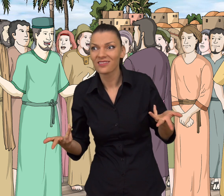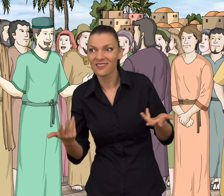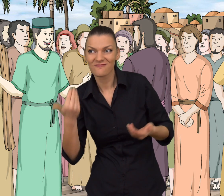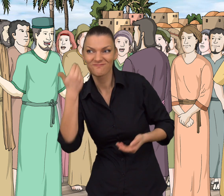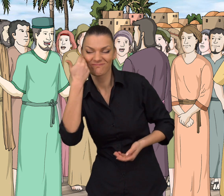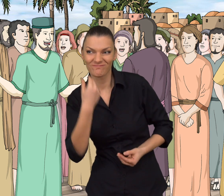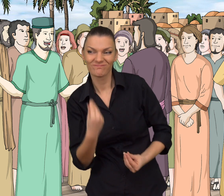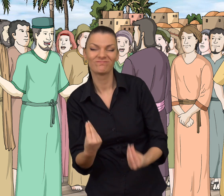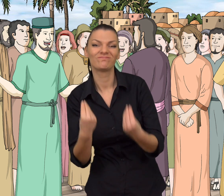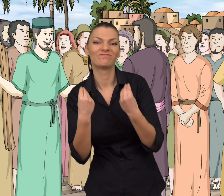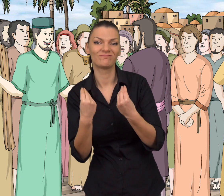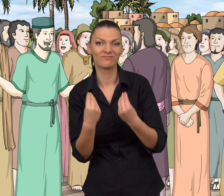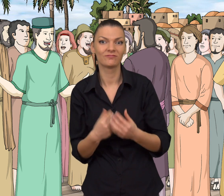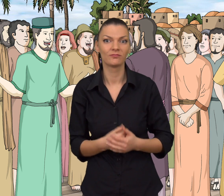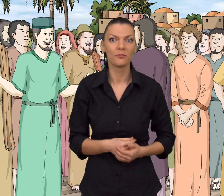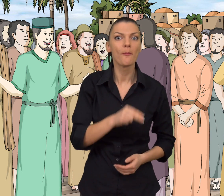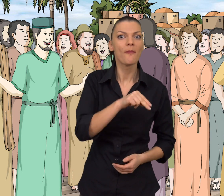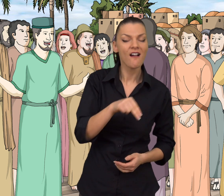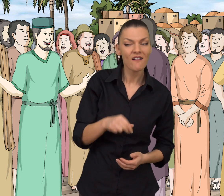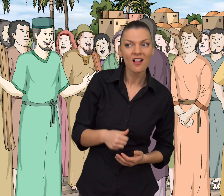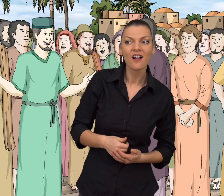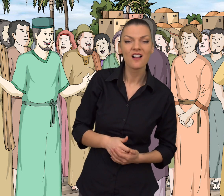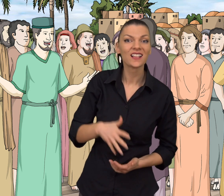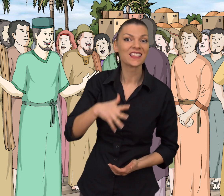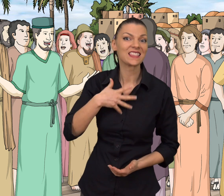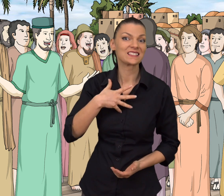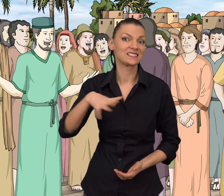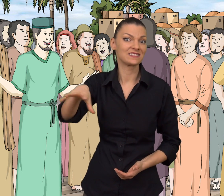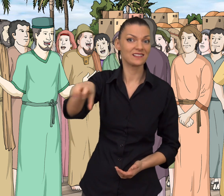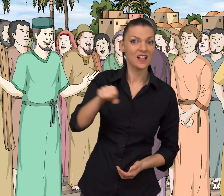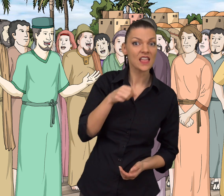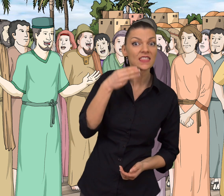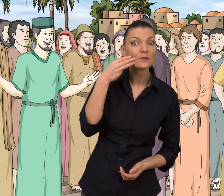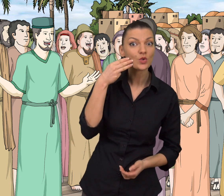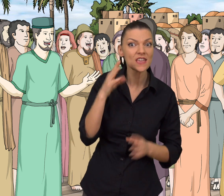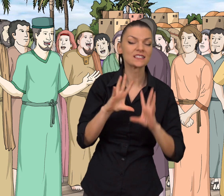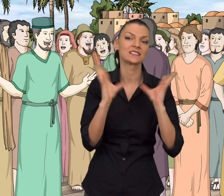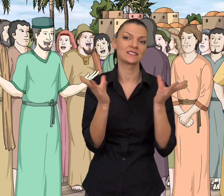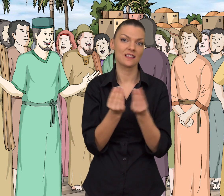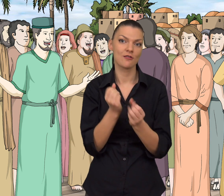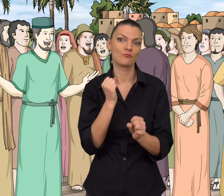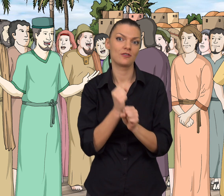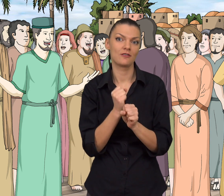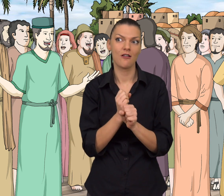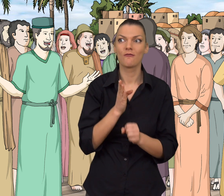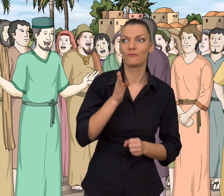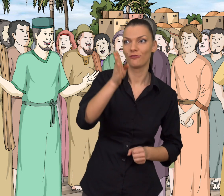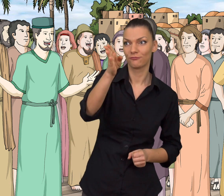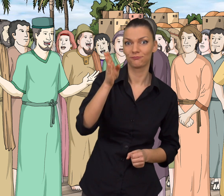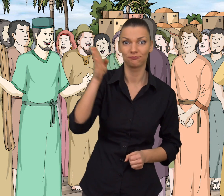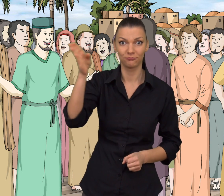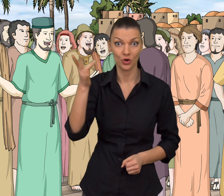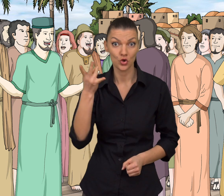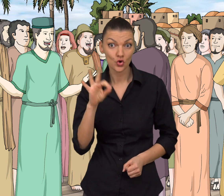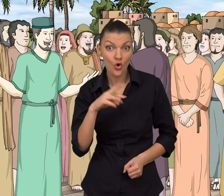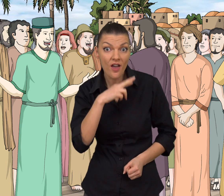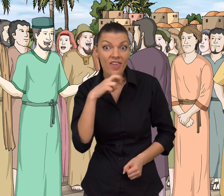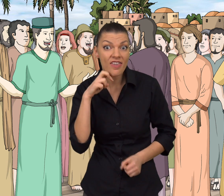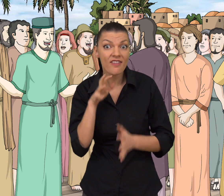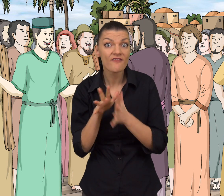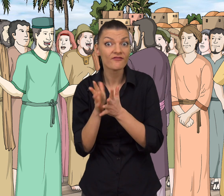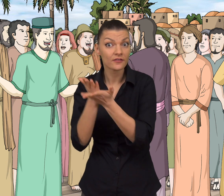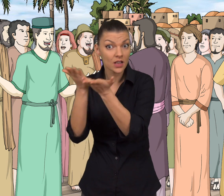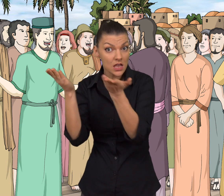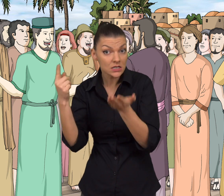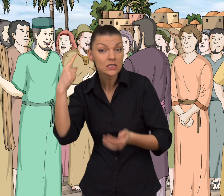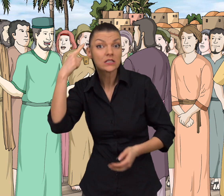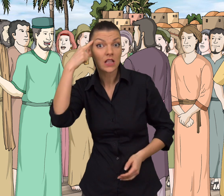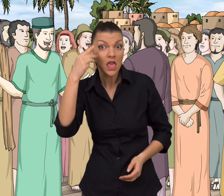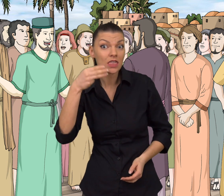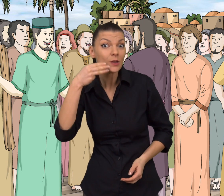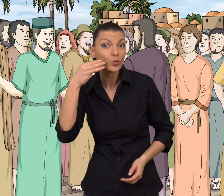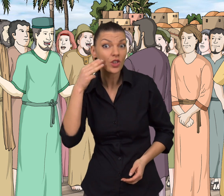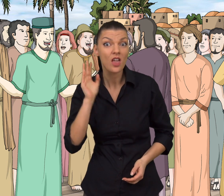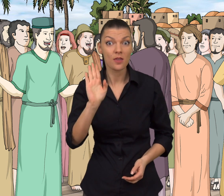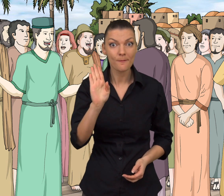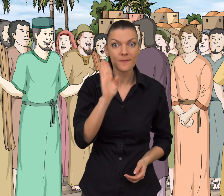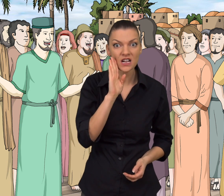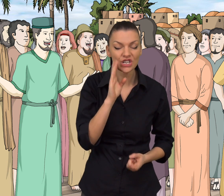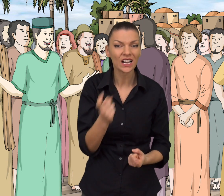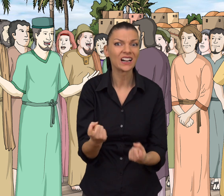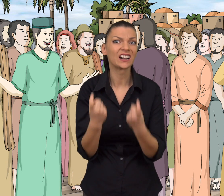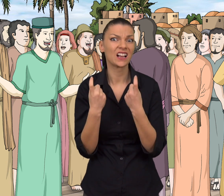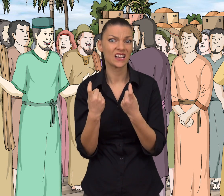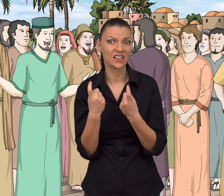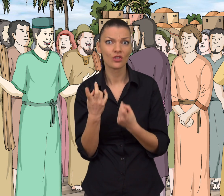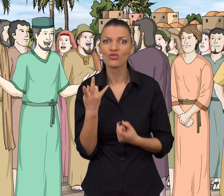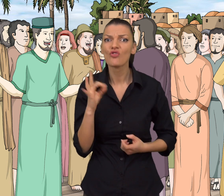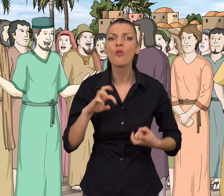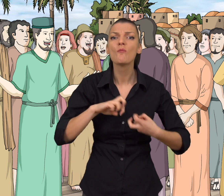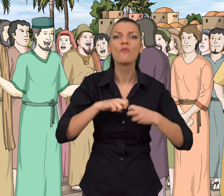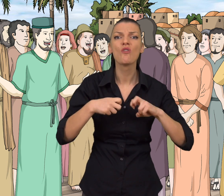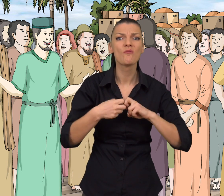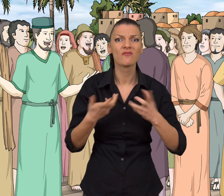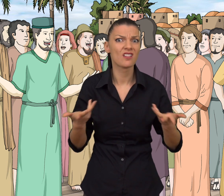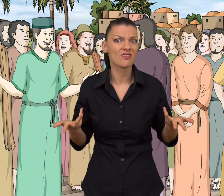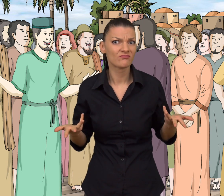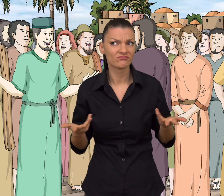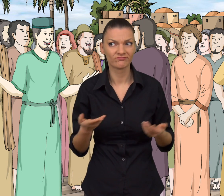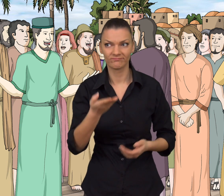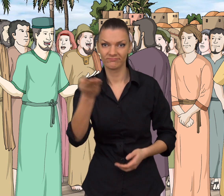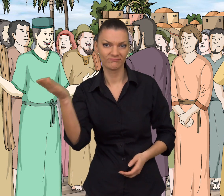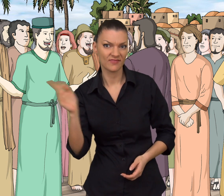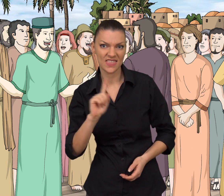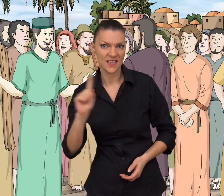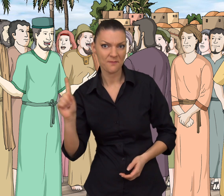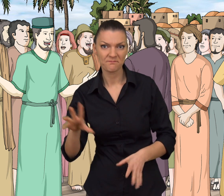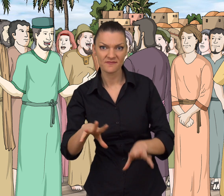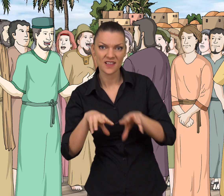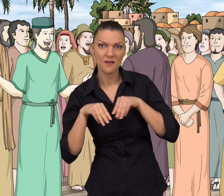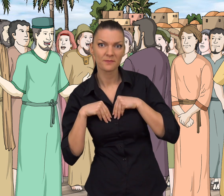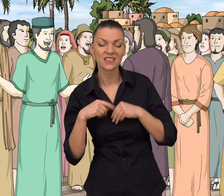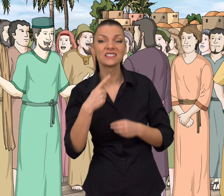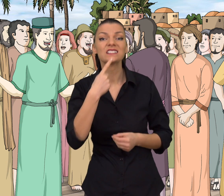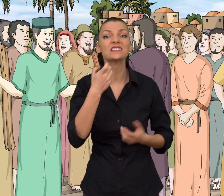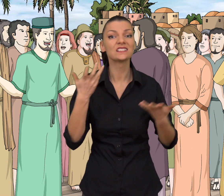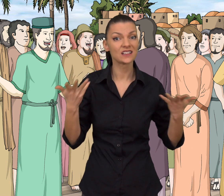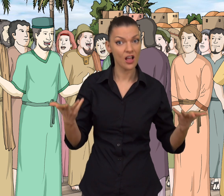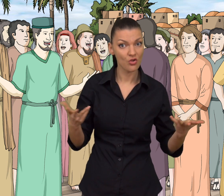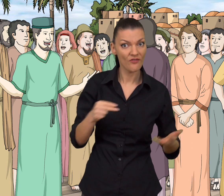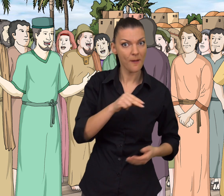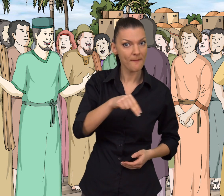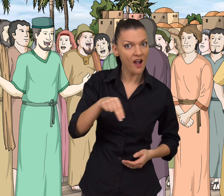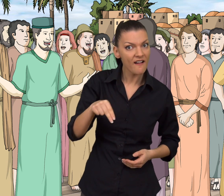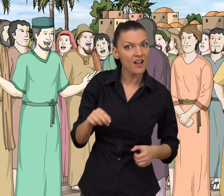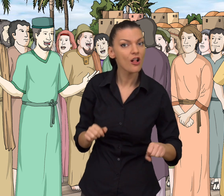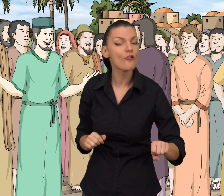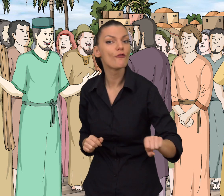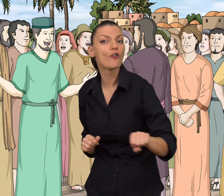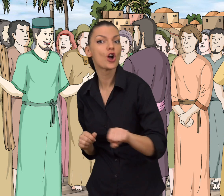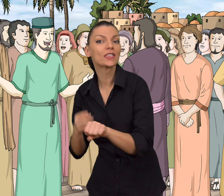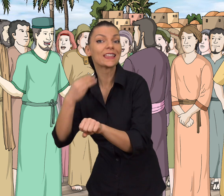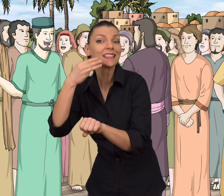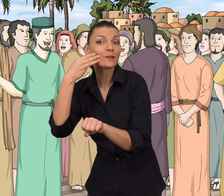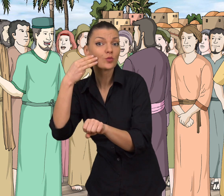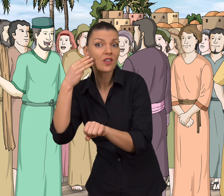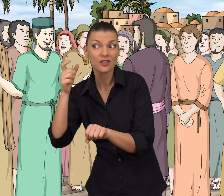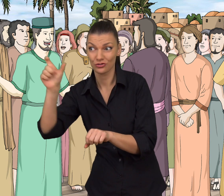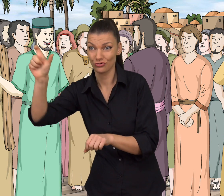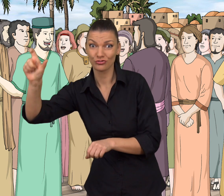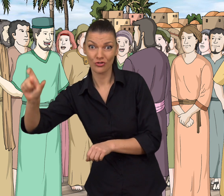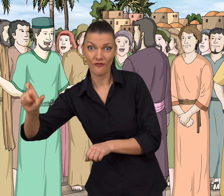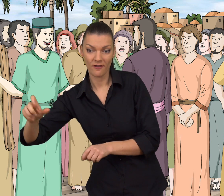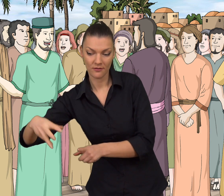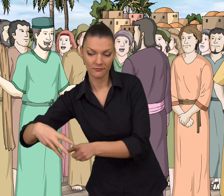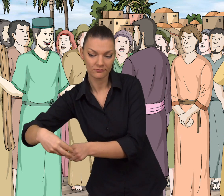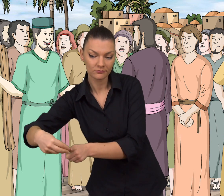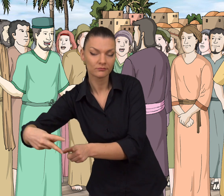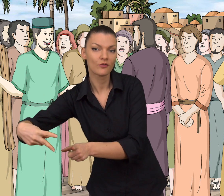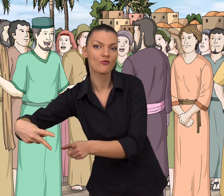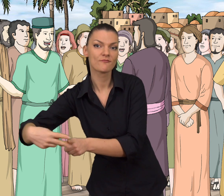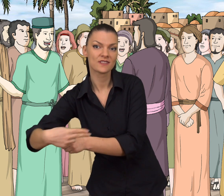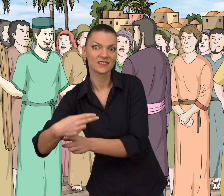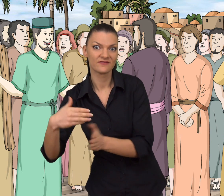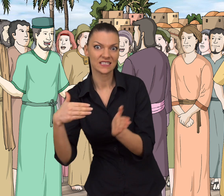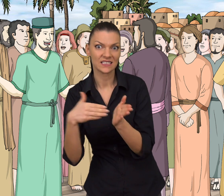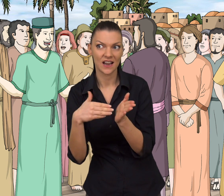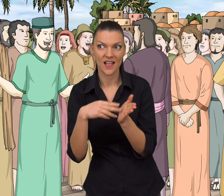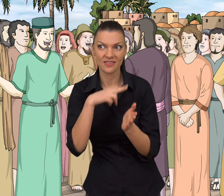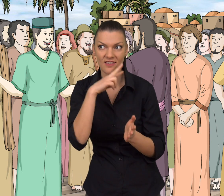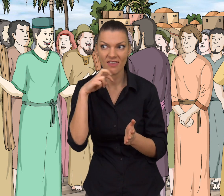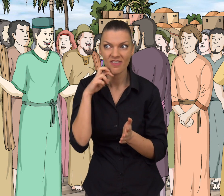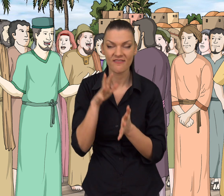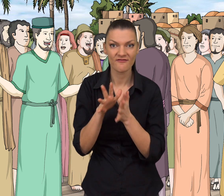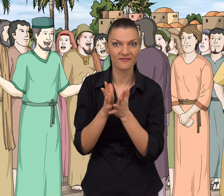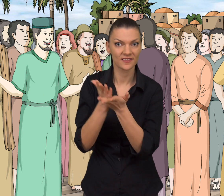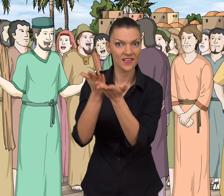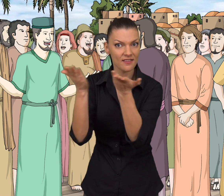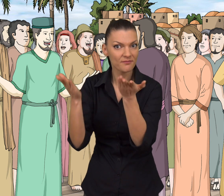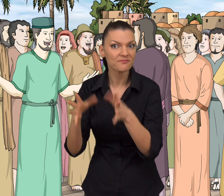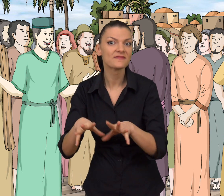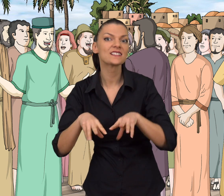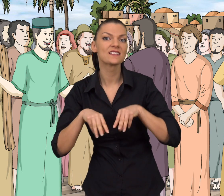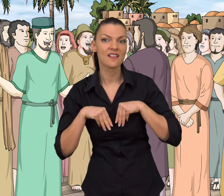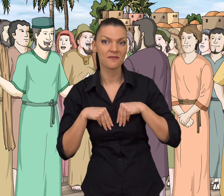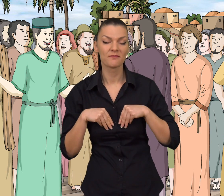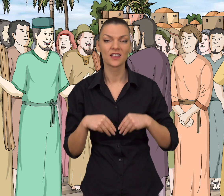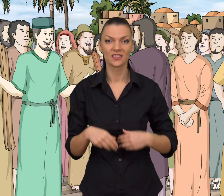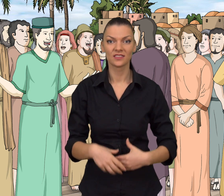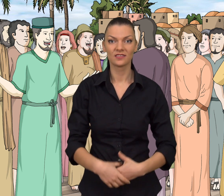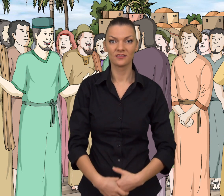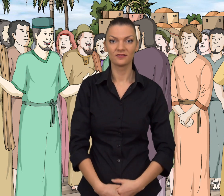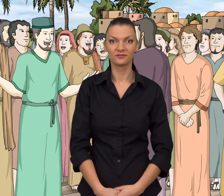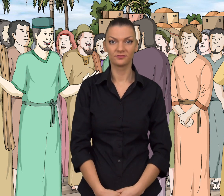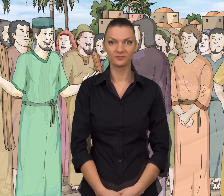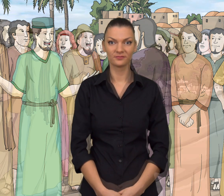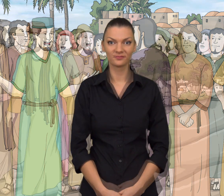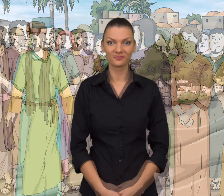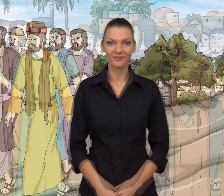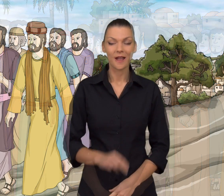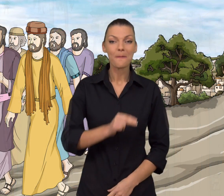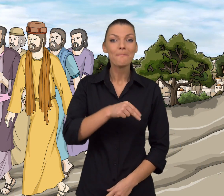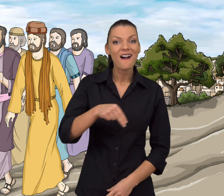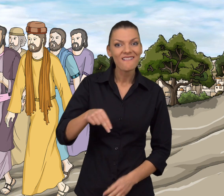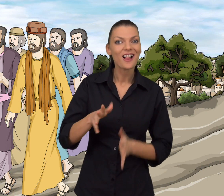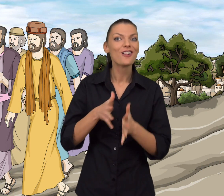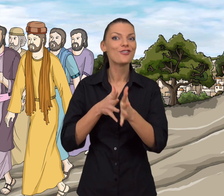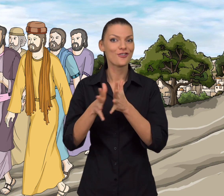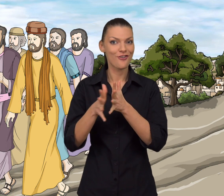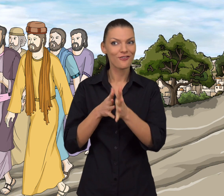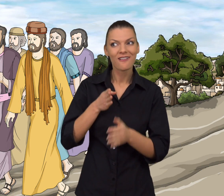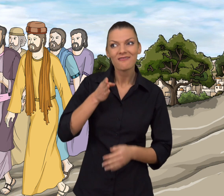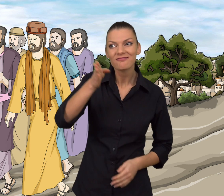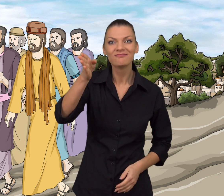Paul wanted Timothy to accompany him, so he took him and circumcised him on account of the Jews in that area, for they all knew that his father was a Greek.